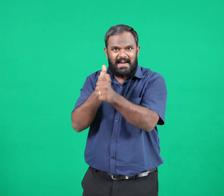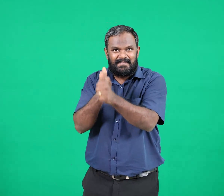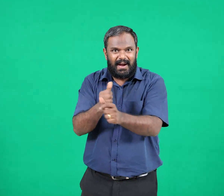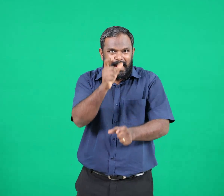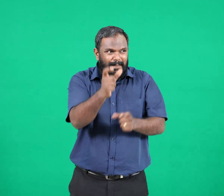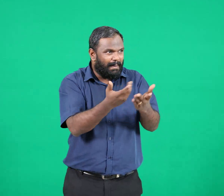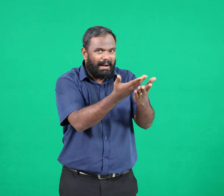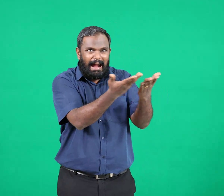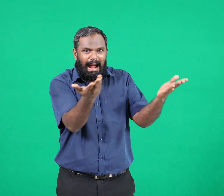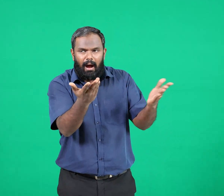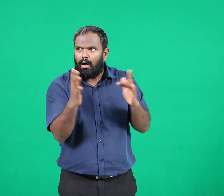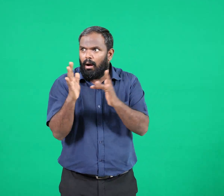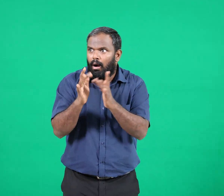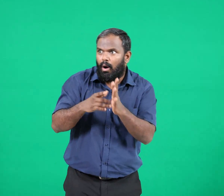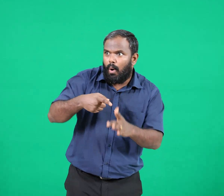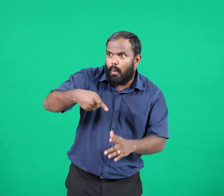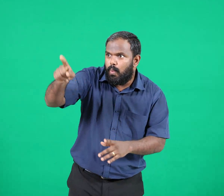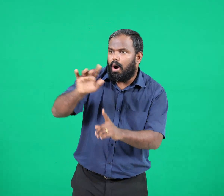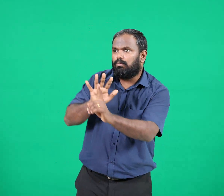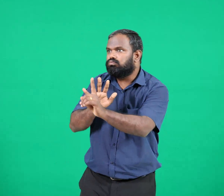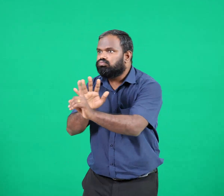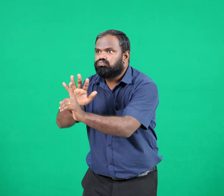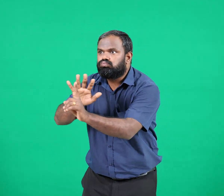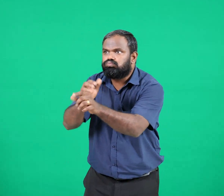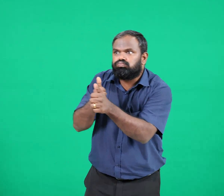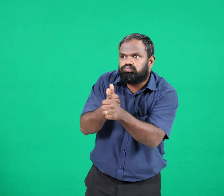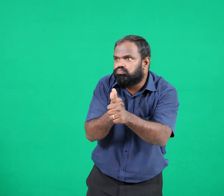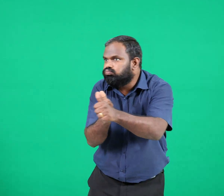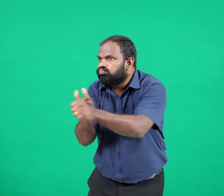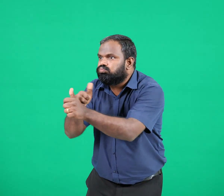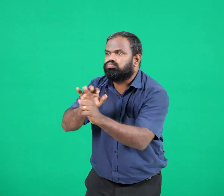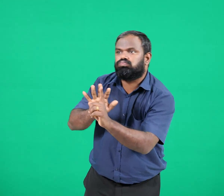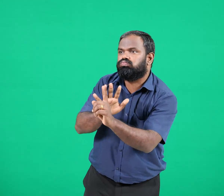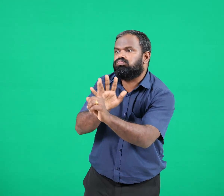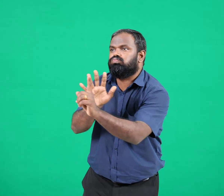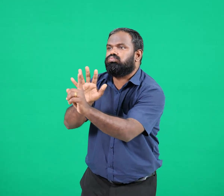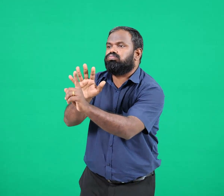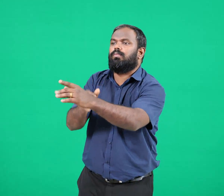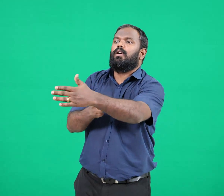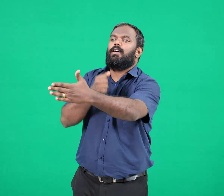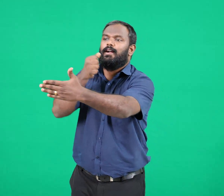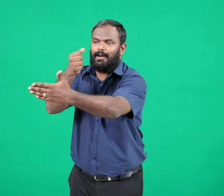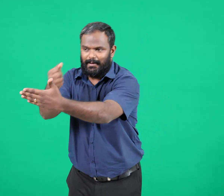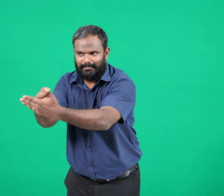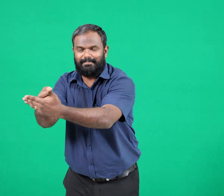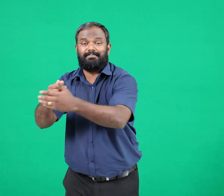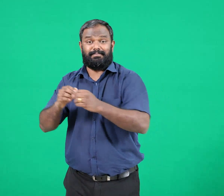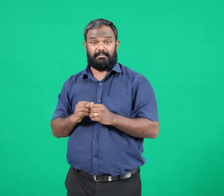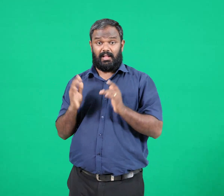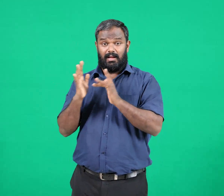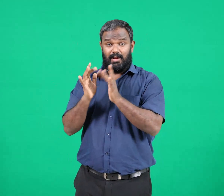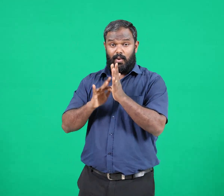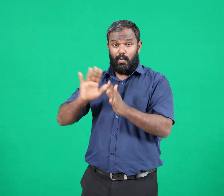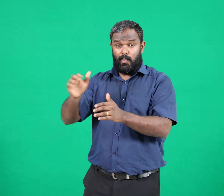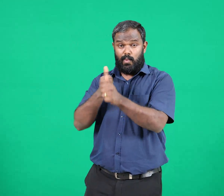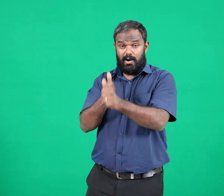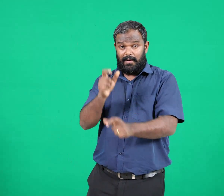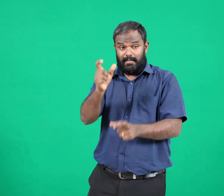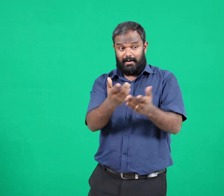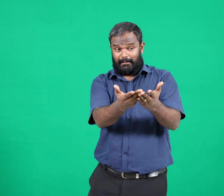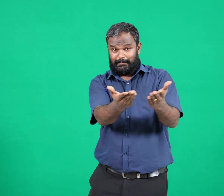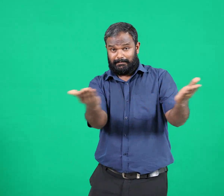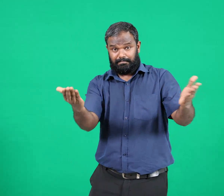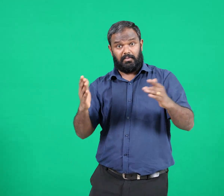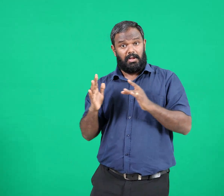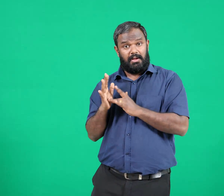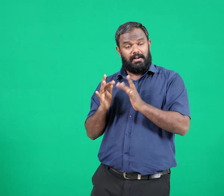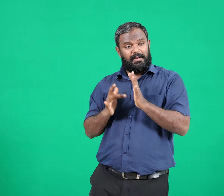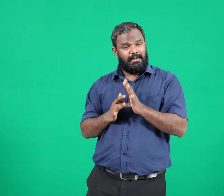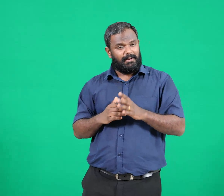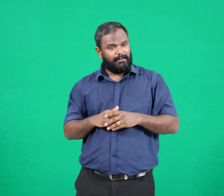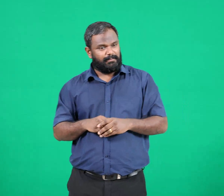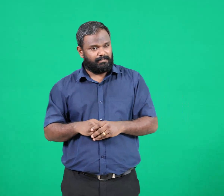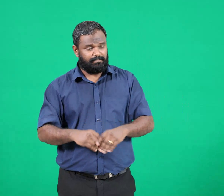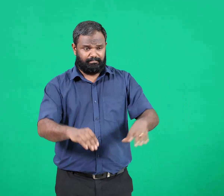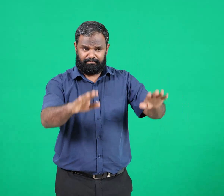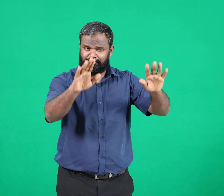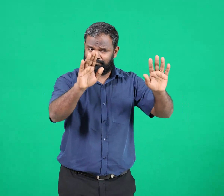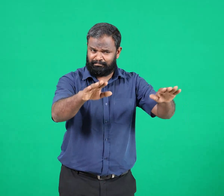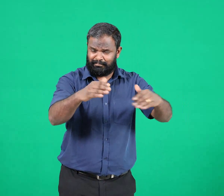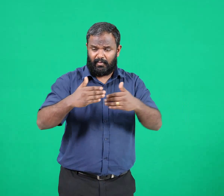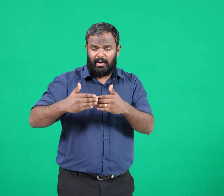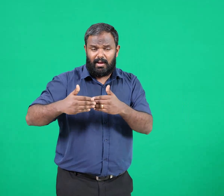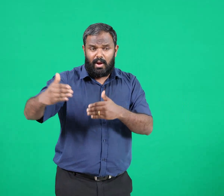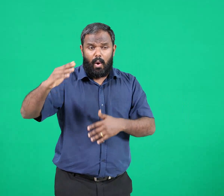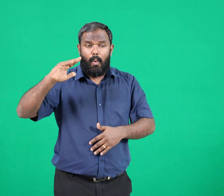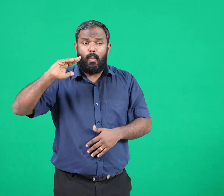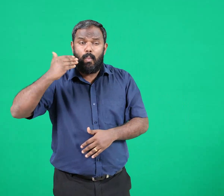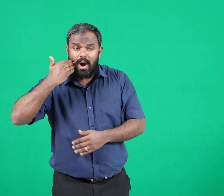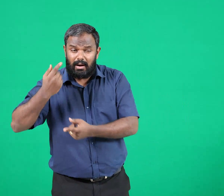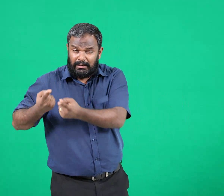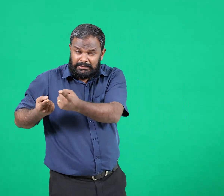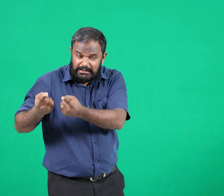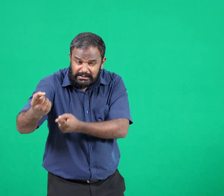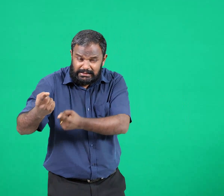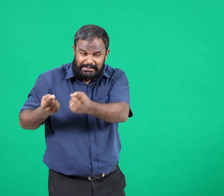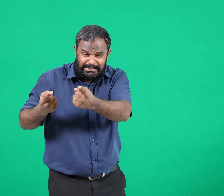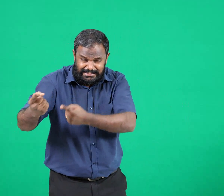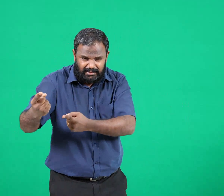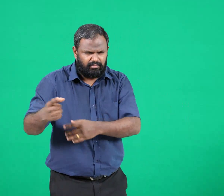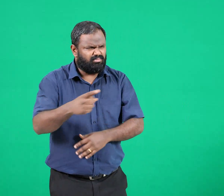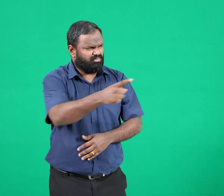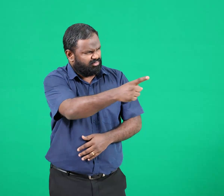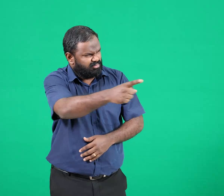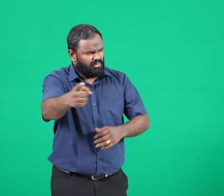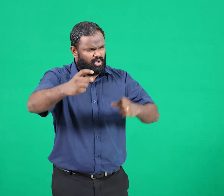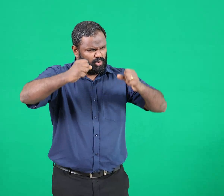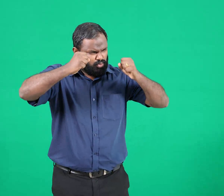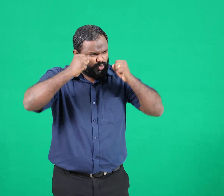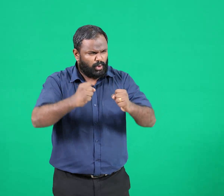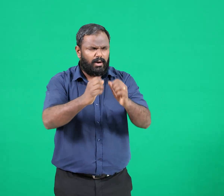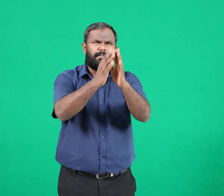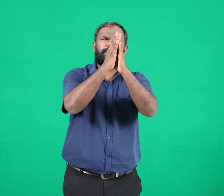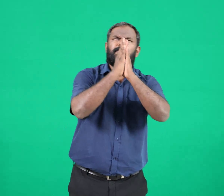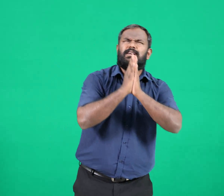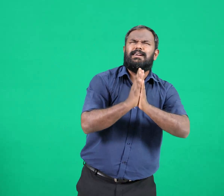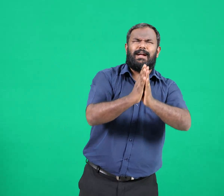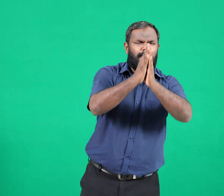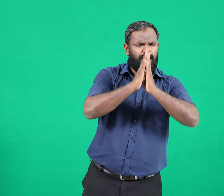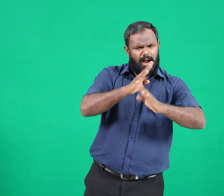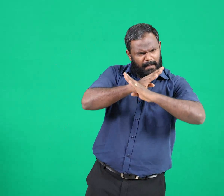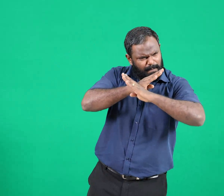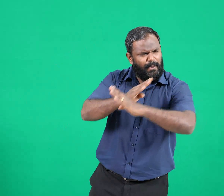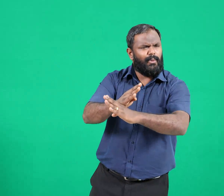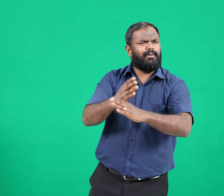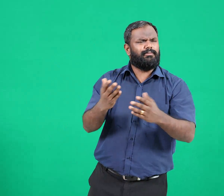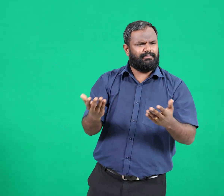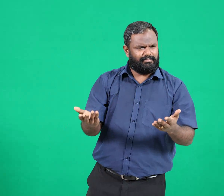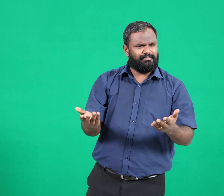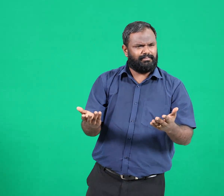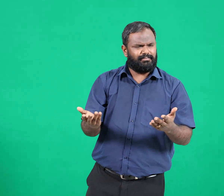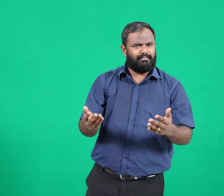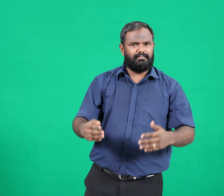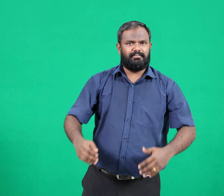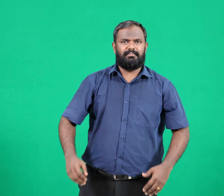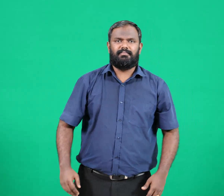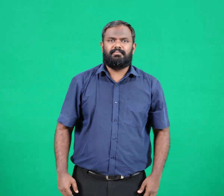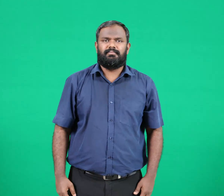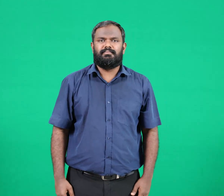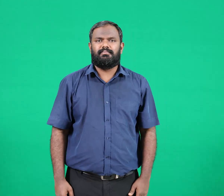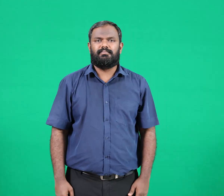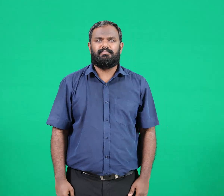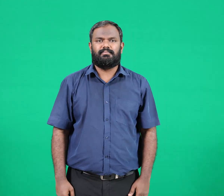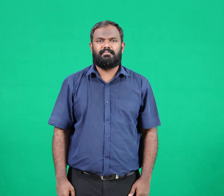When He came to the place, He told them, "Pray that you will not enter into temptation."